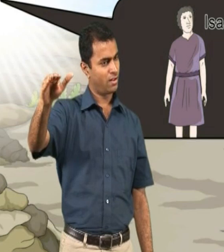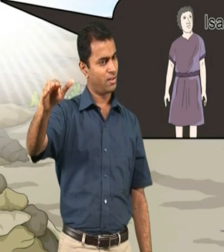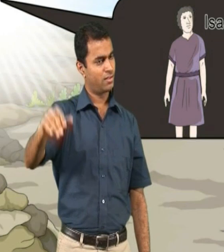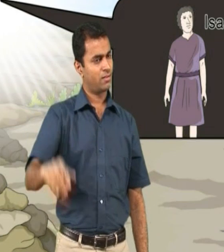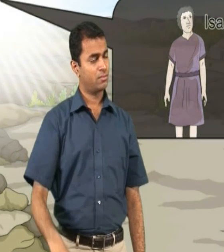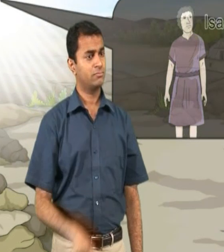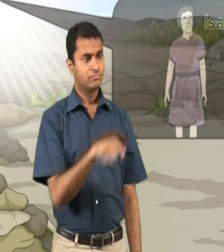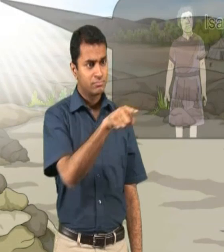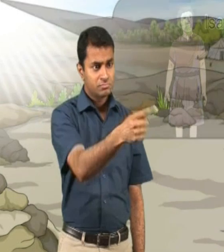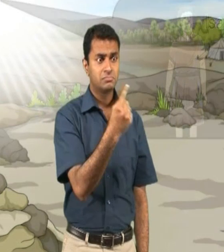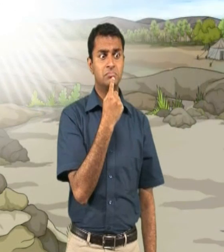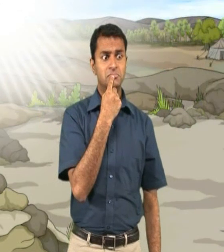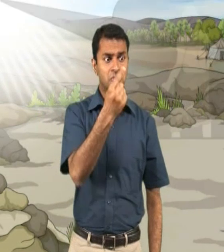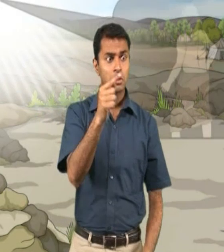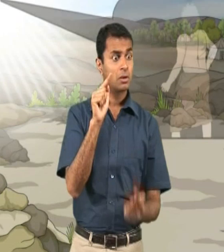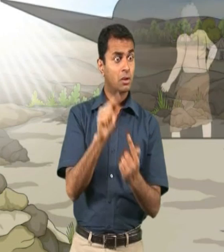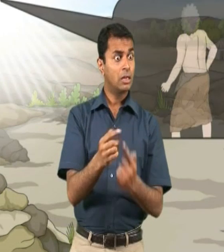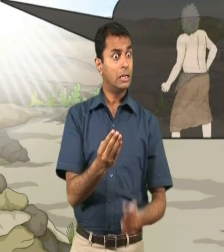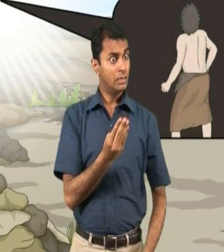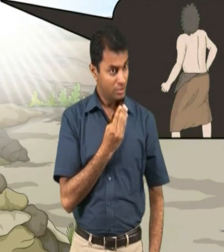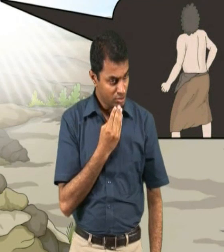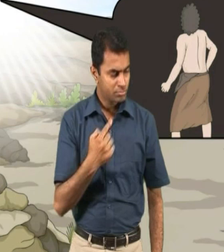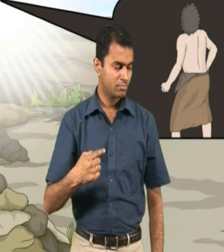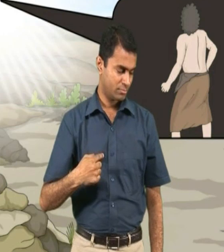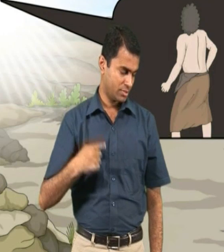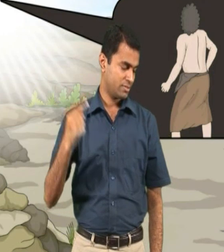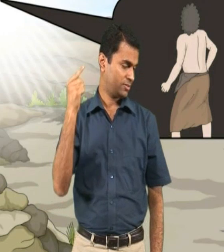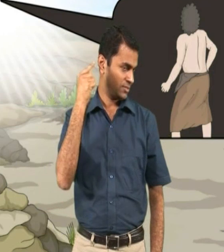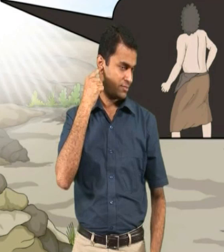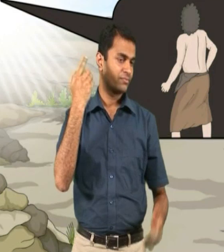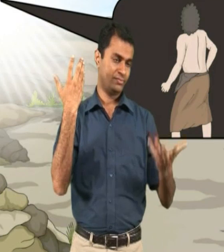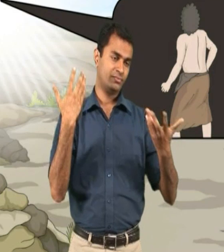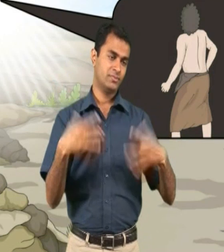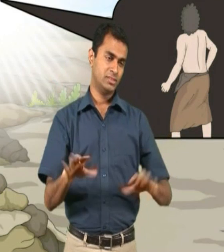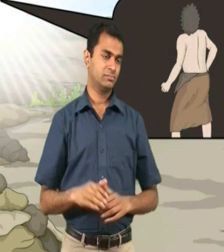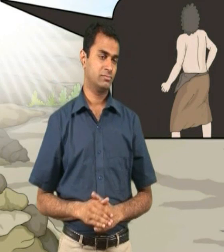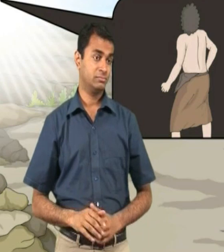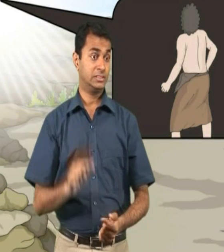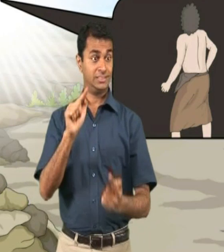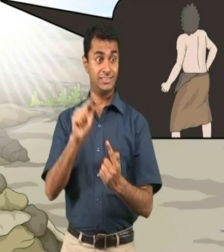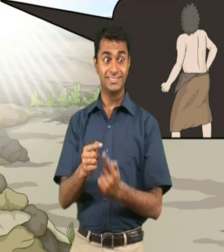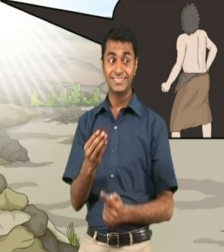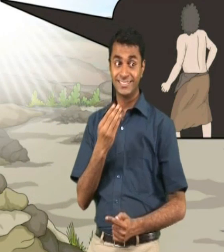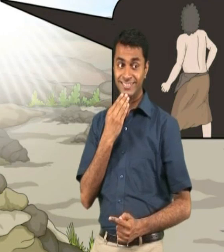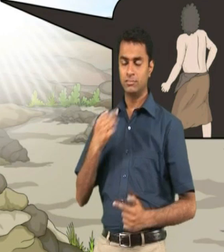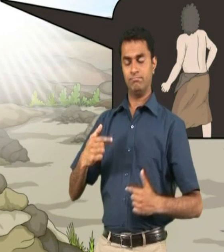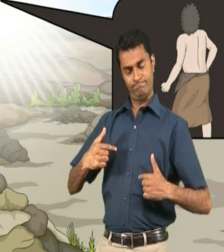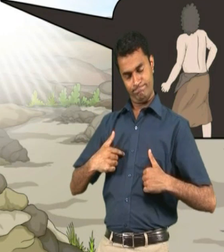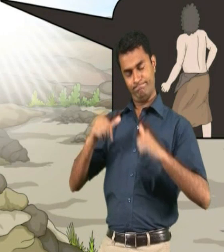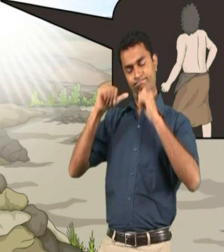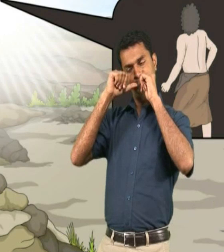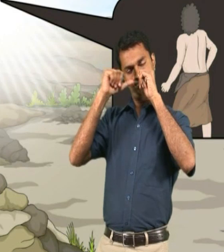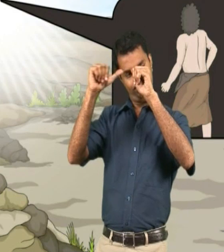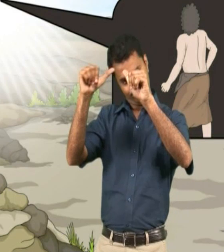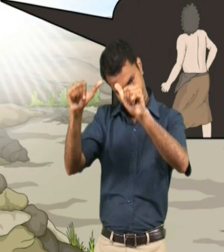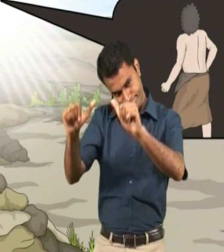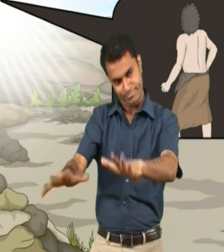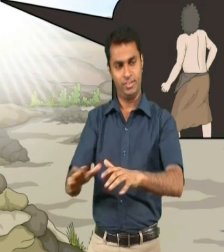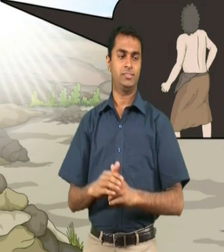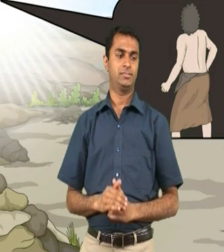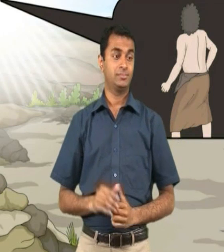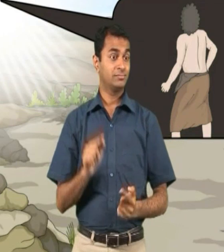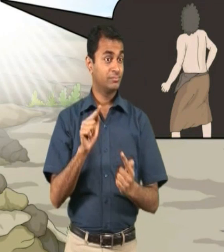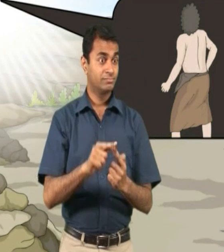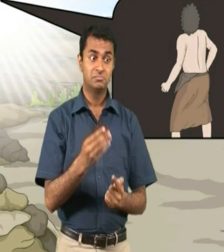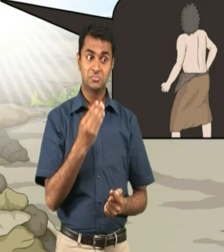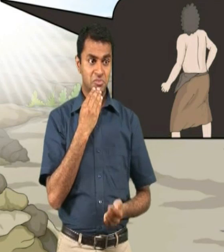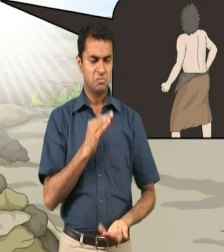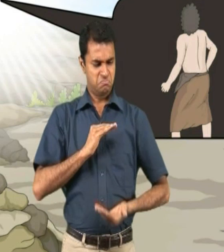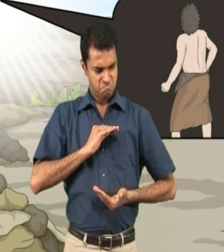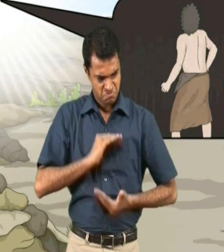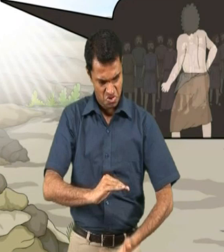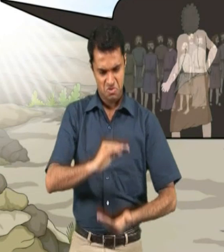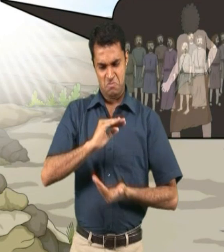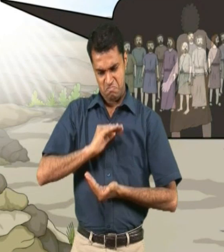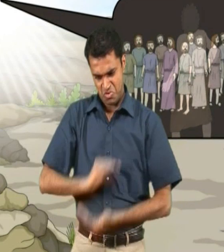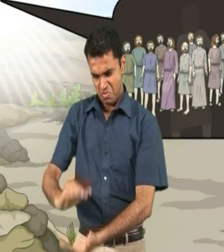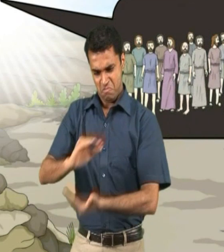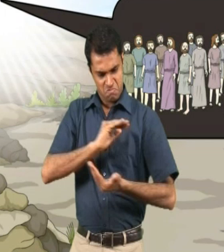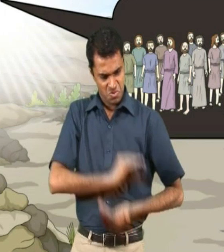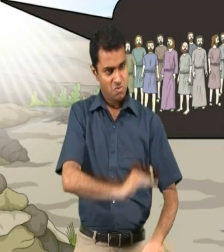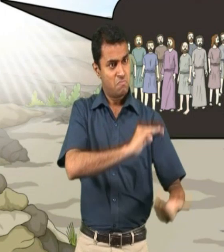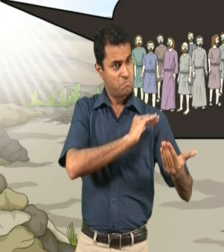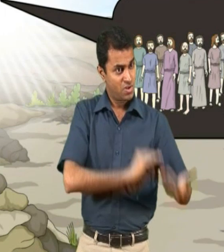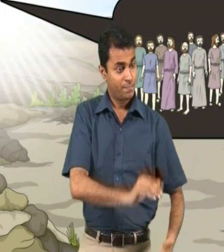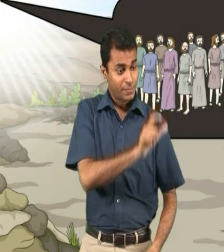As for Ishmael, I have heard you, and I will surely bless him; I will make him fruitful and multiply him greatly.